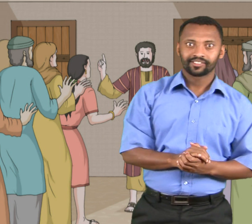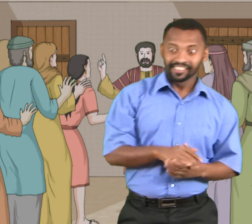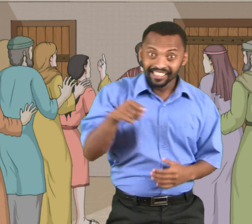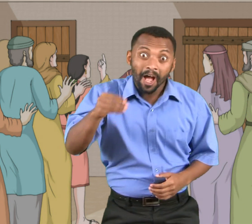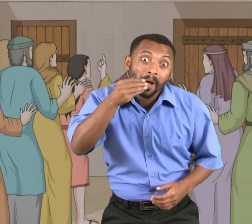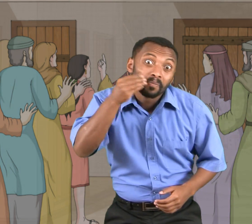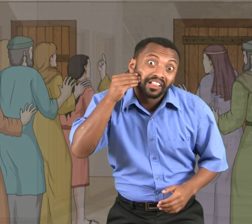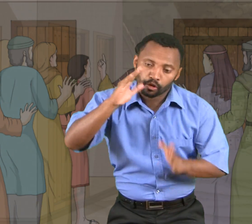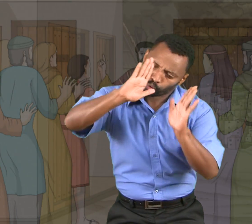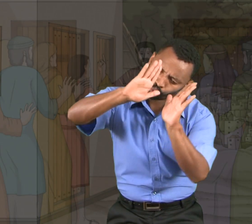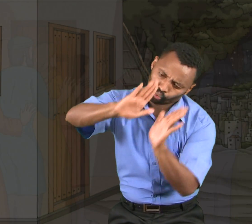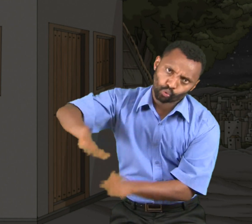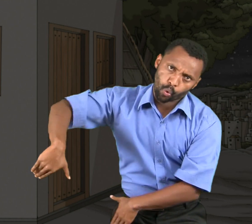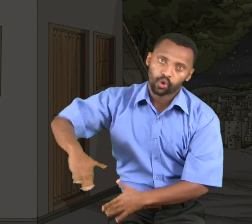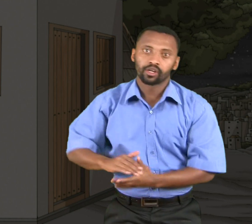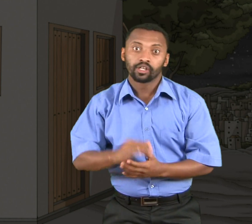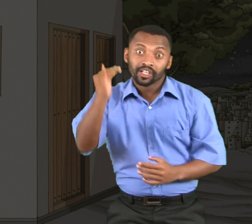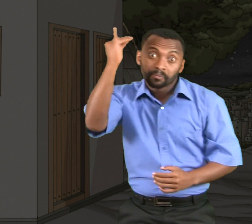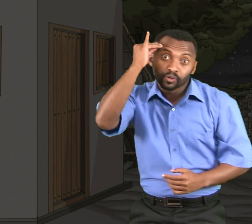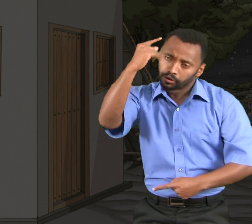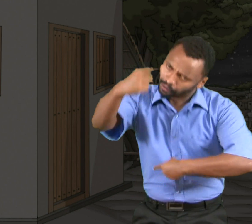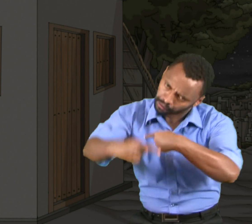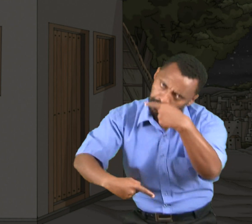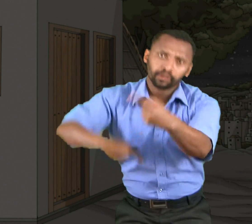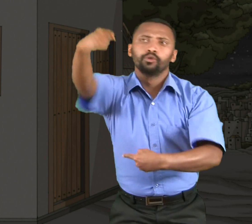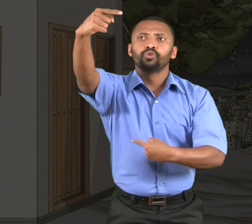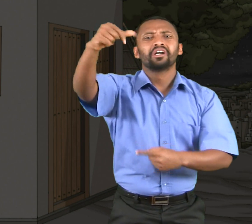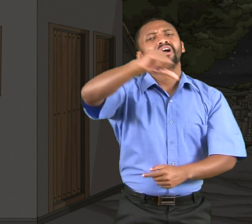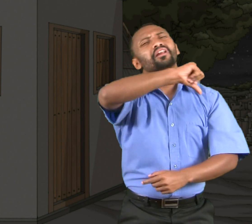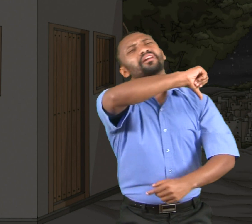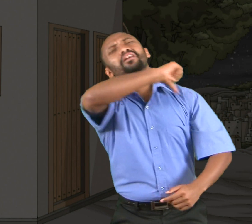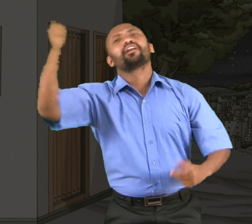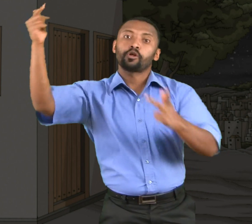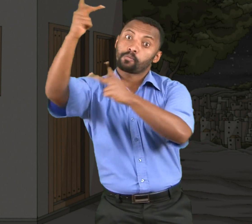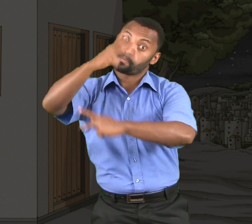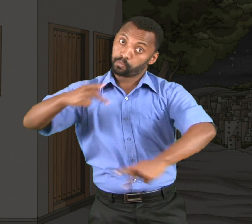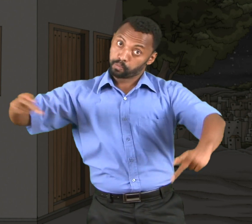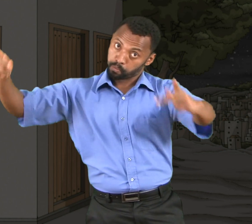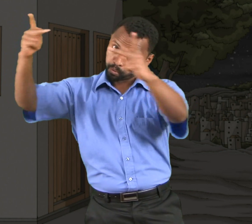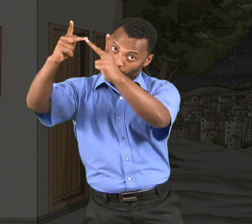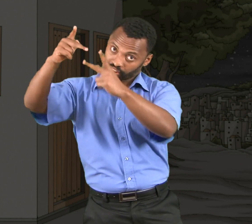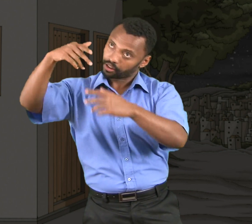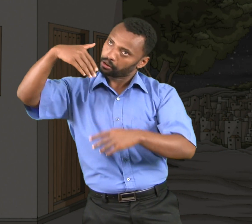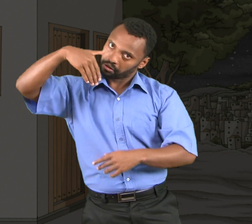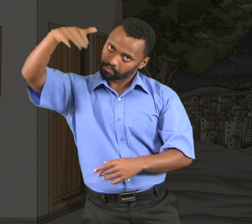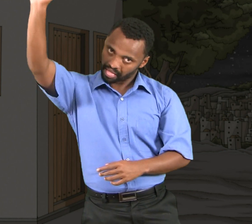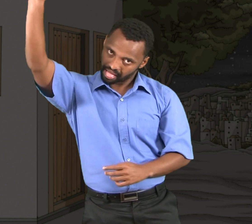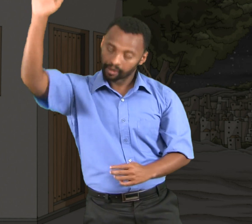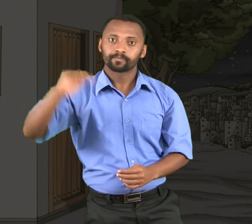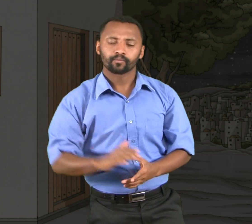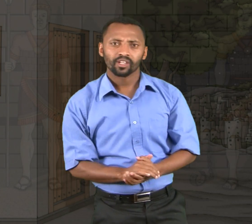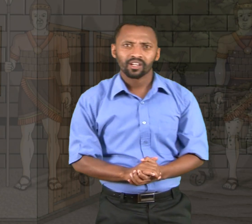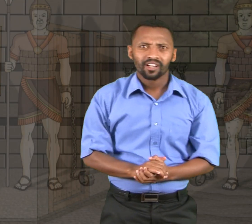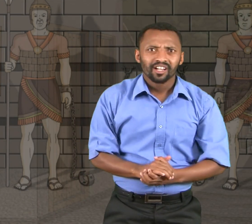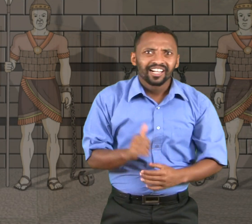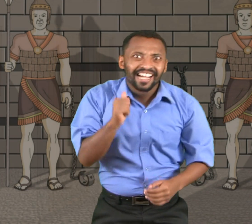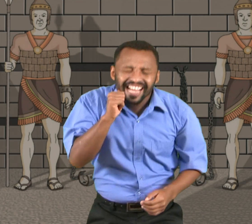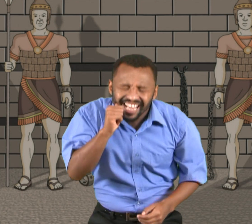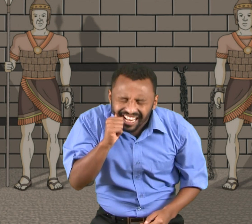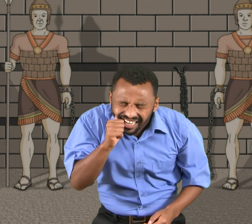“Send word to James and to the brothers,” he said, and he left for another place.